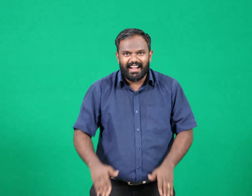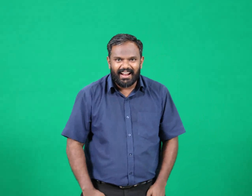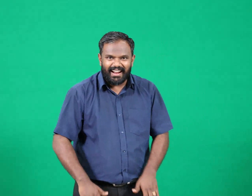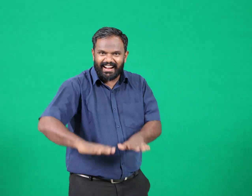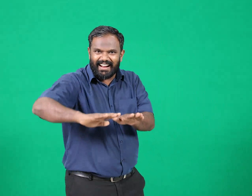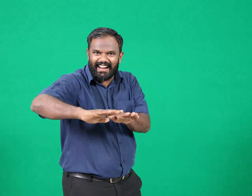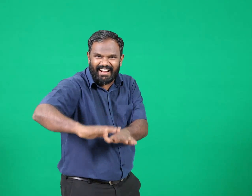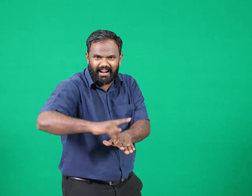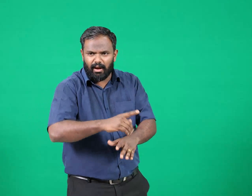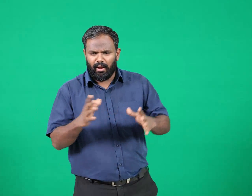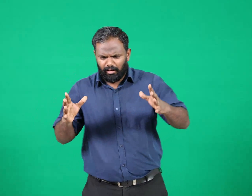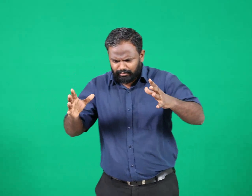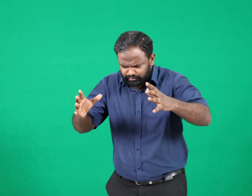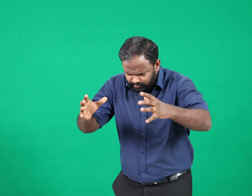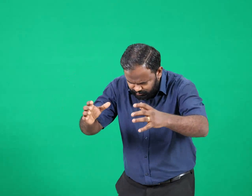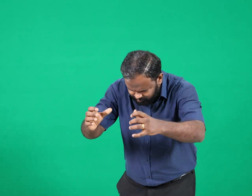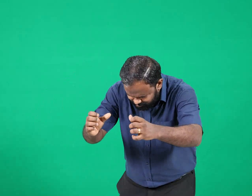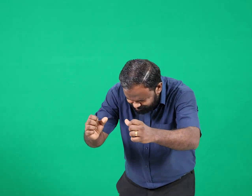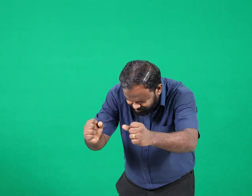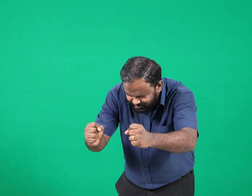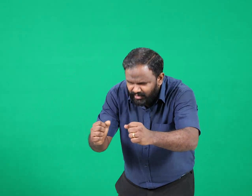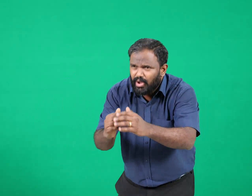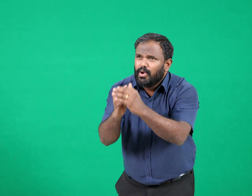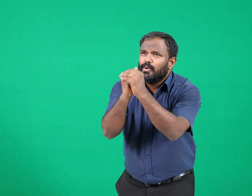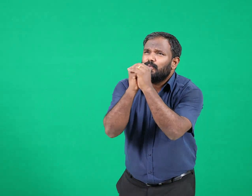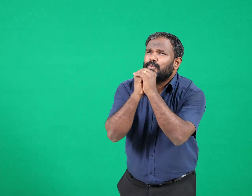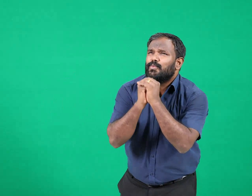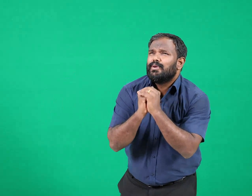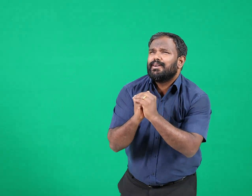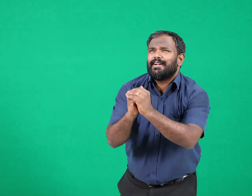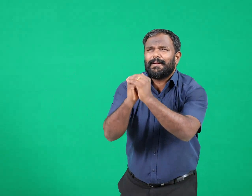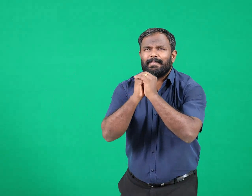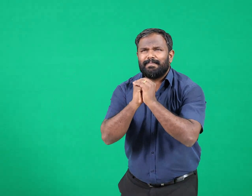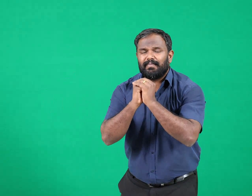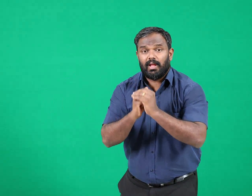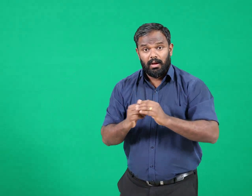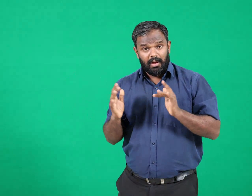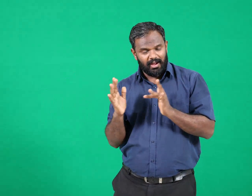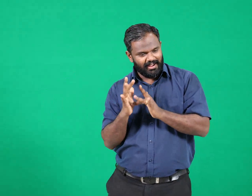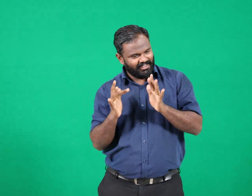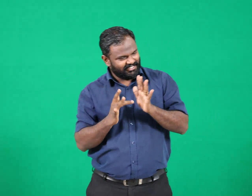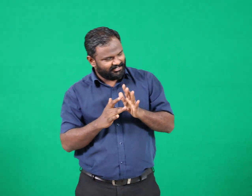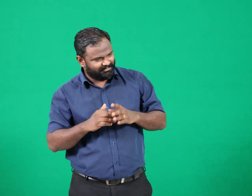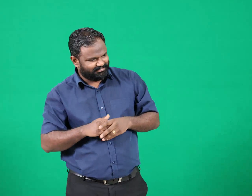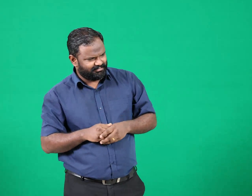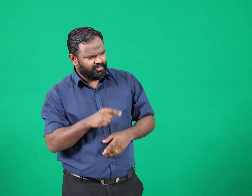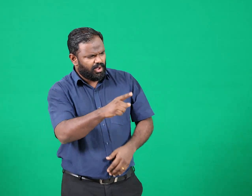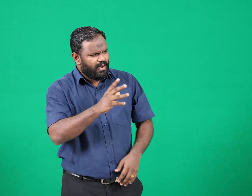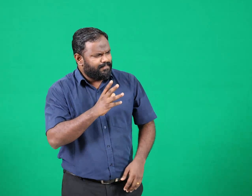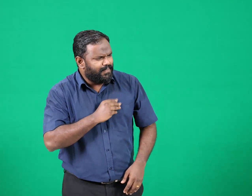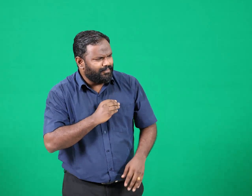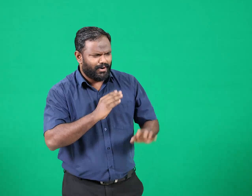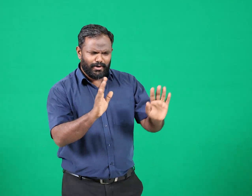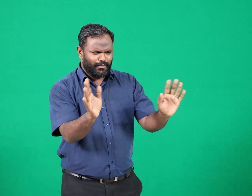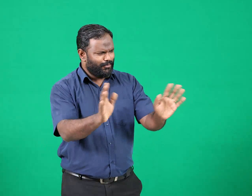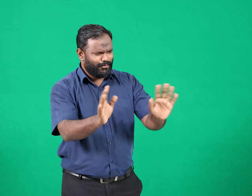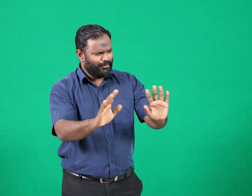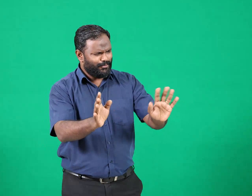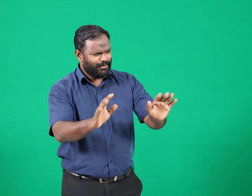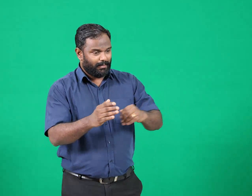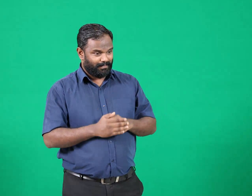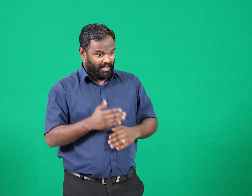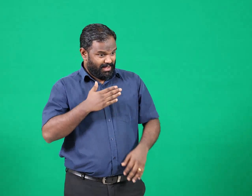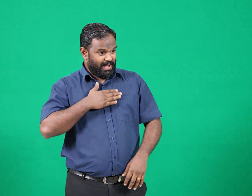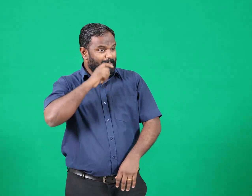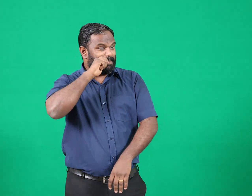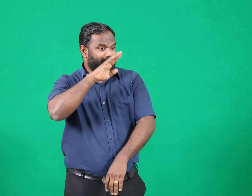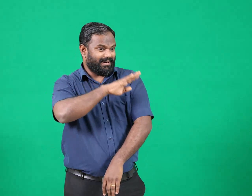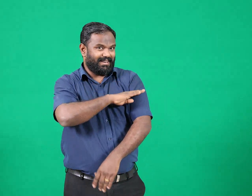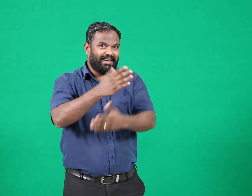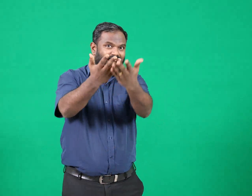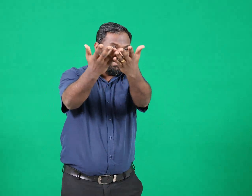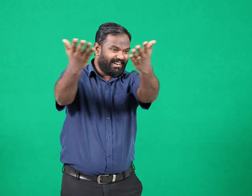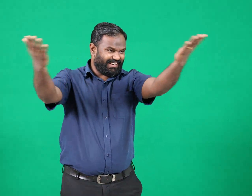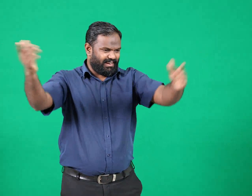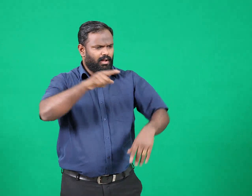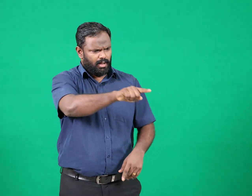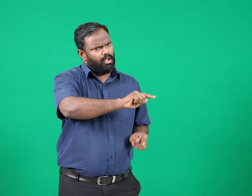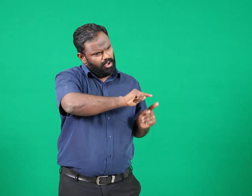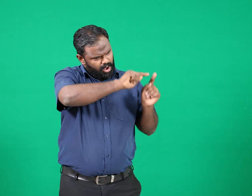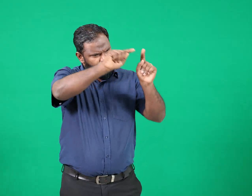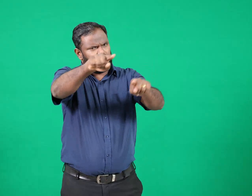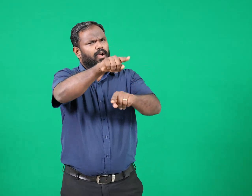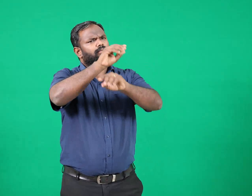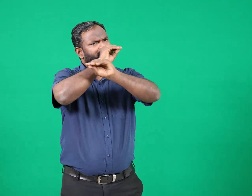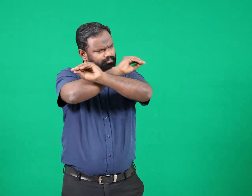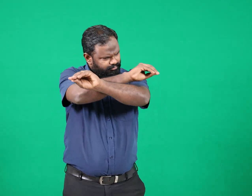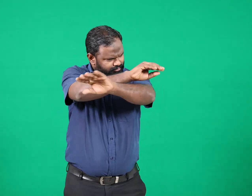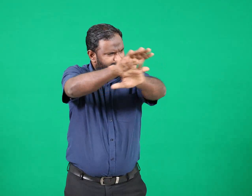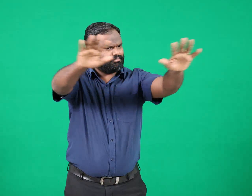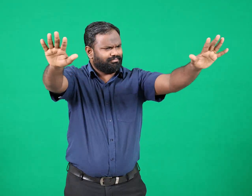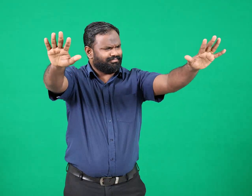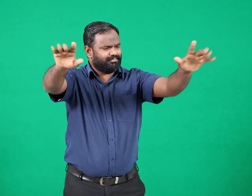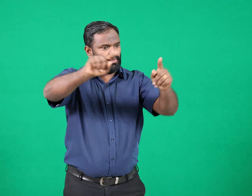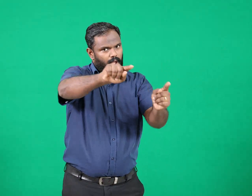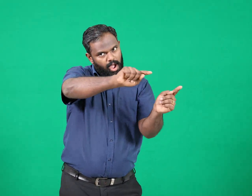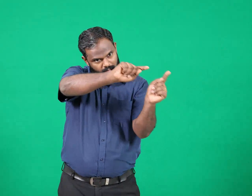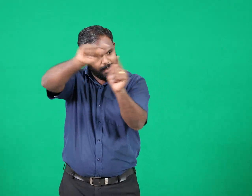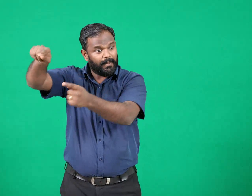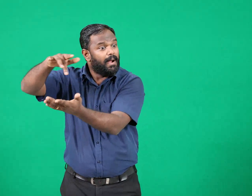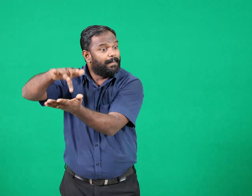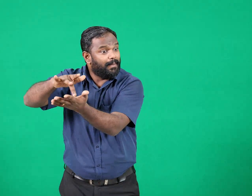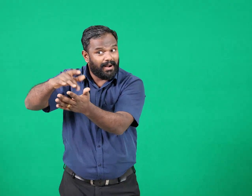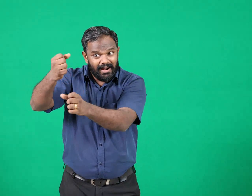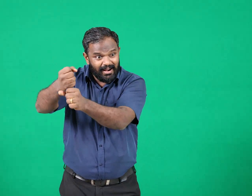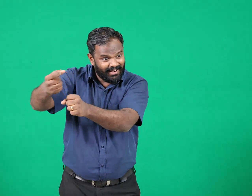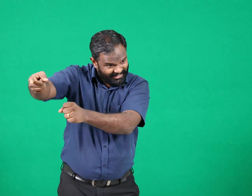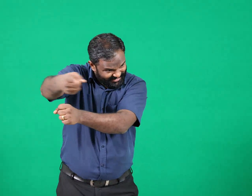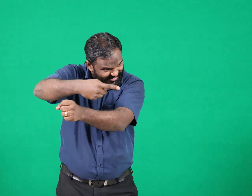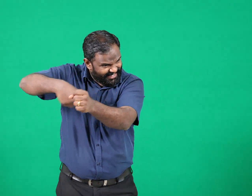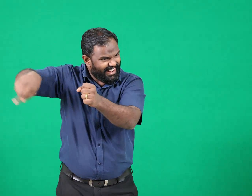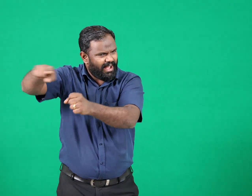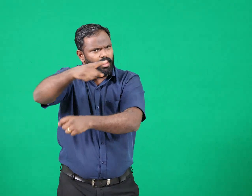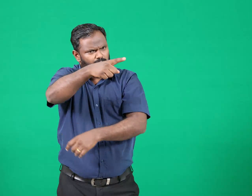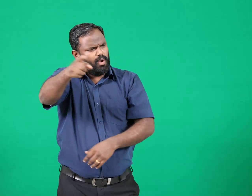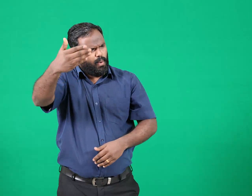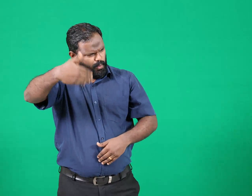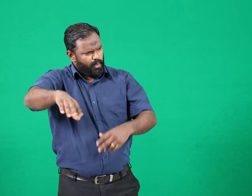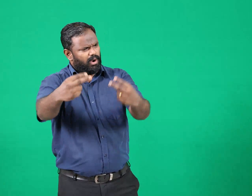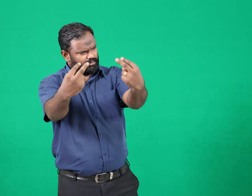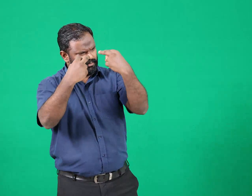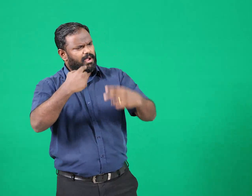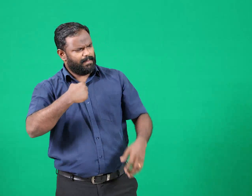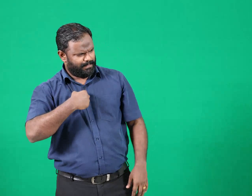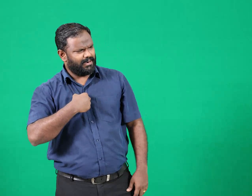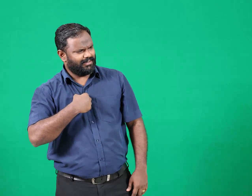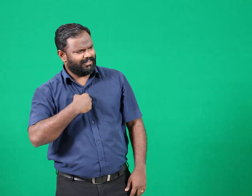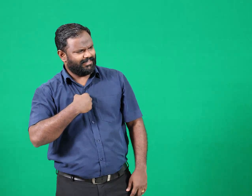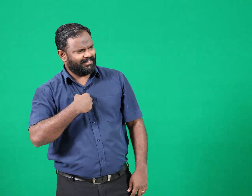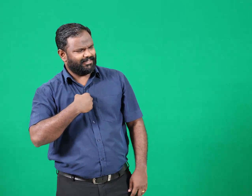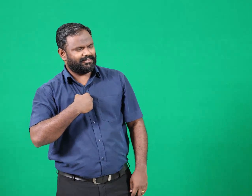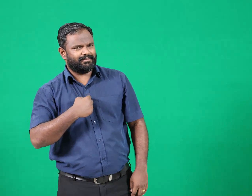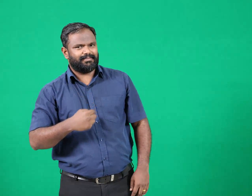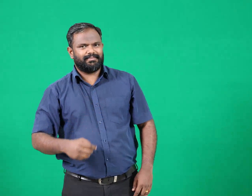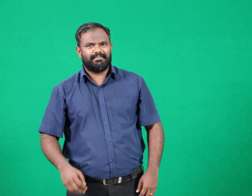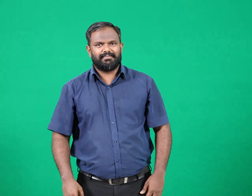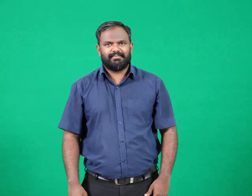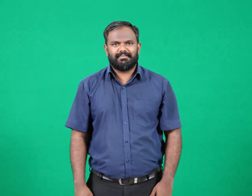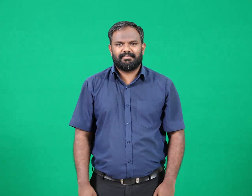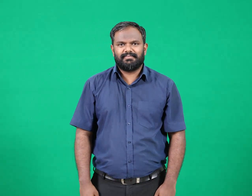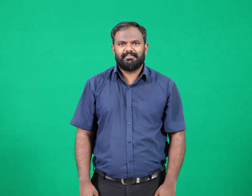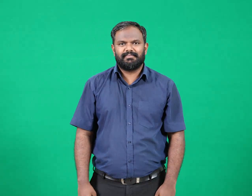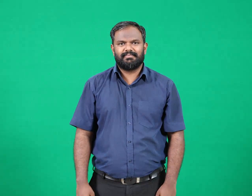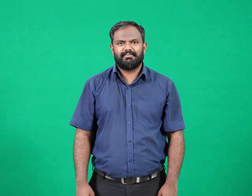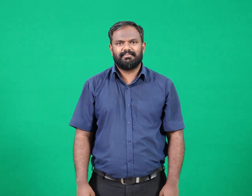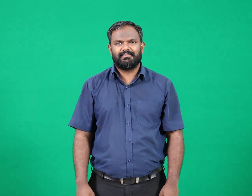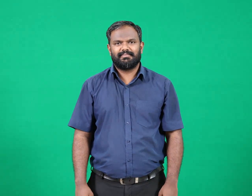"Do not be afraid," said Jesus. " Go and tell My brothers to go to Galilee. There they will see Me."